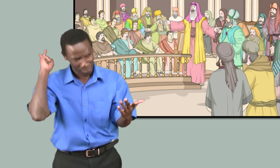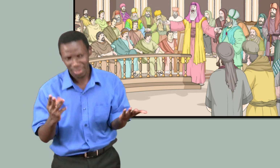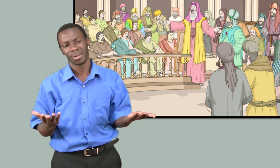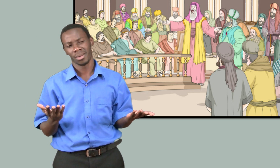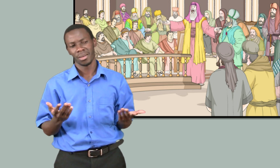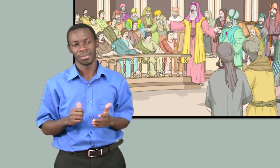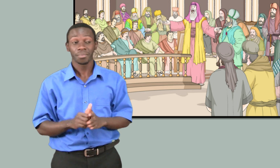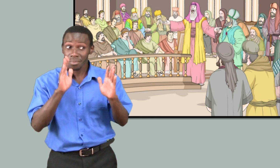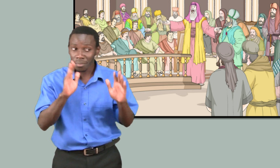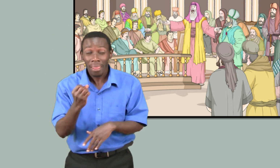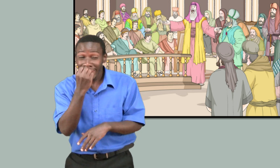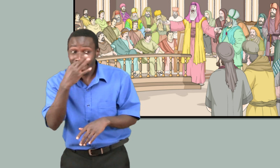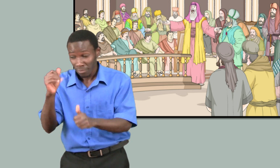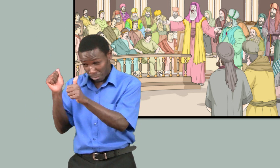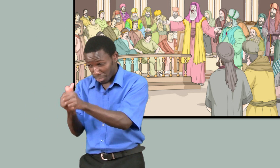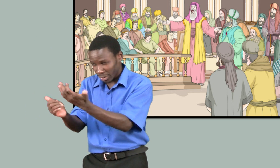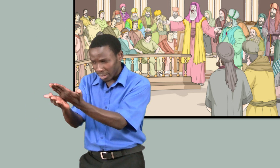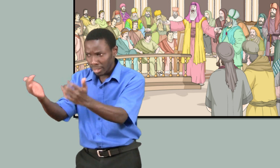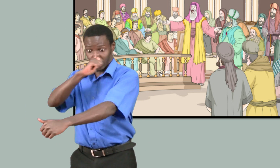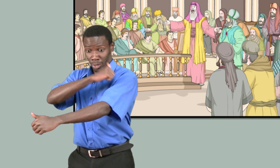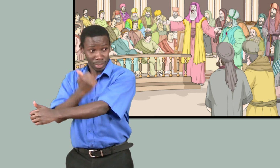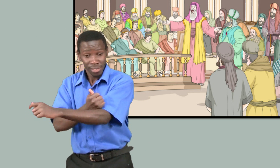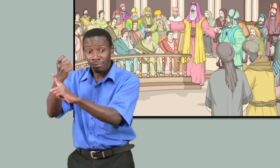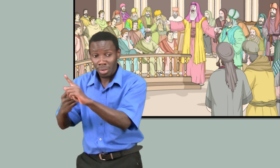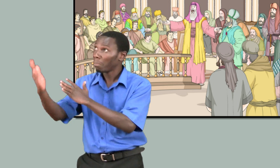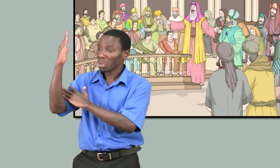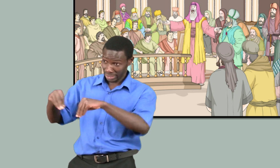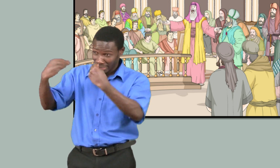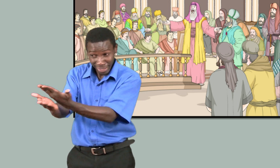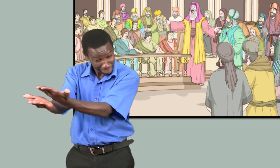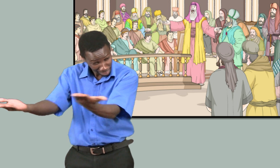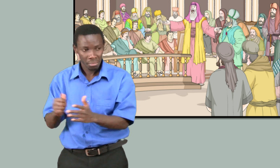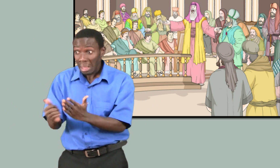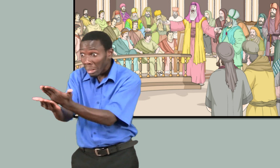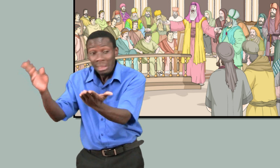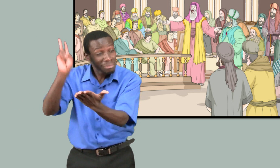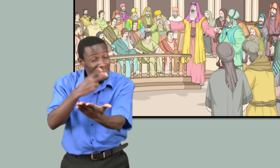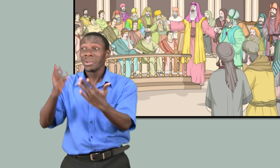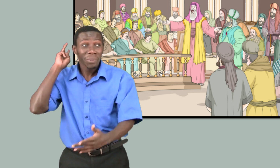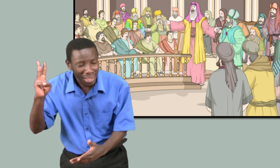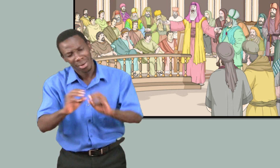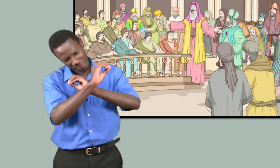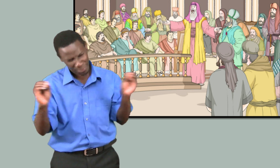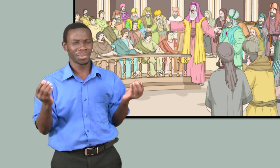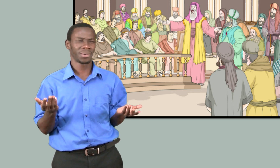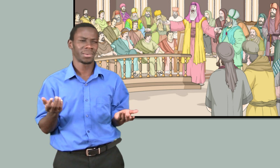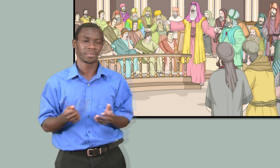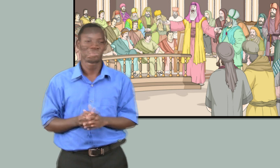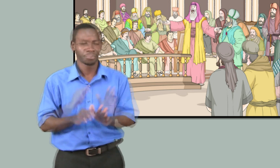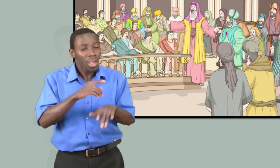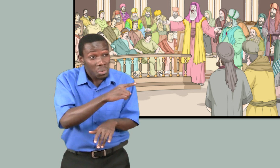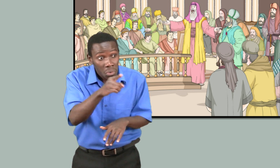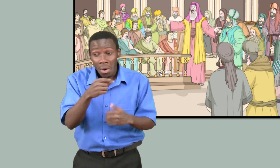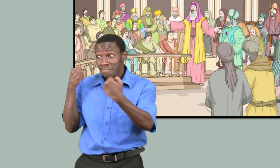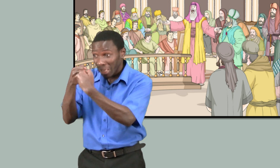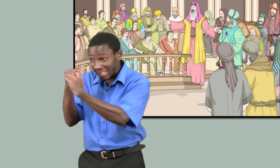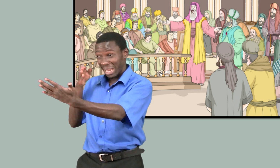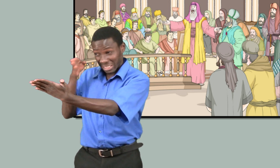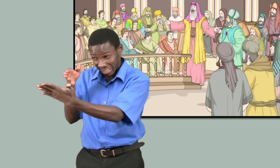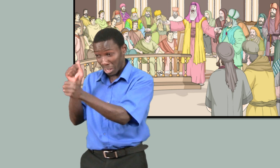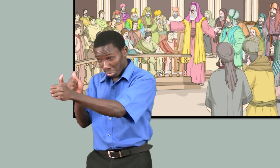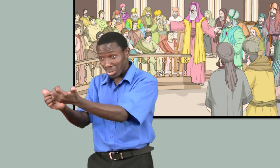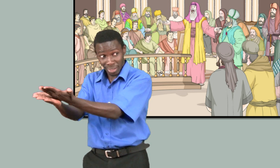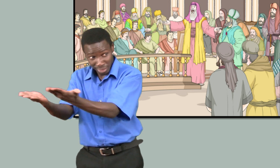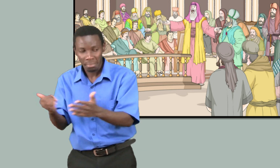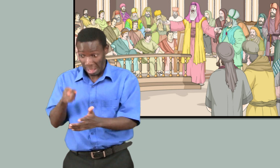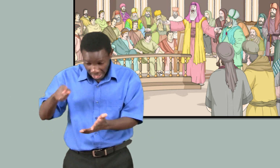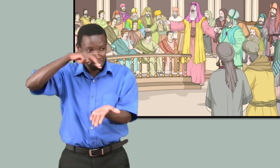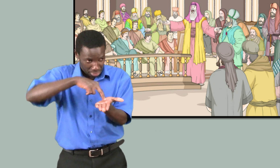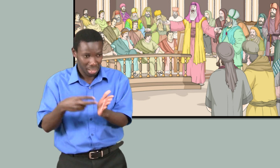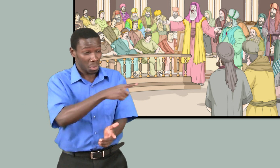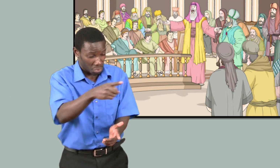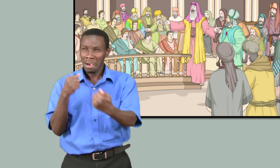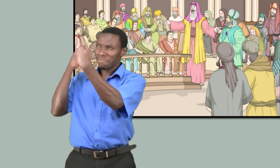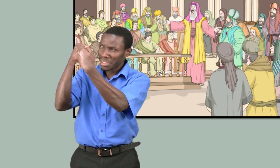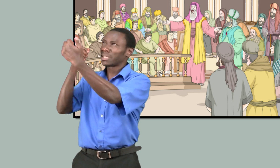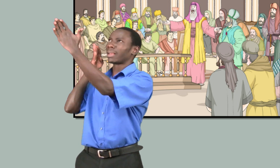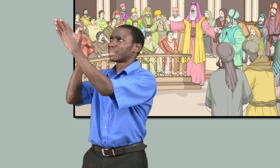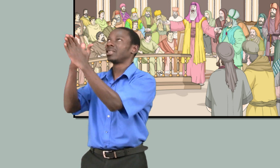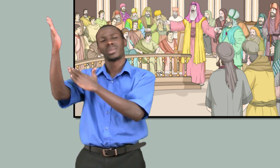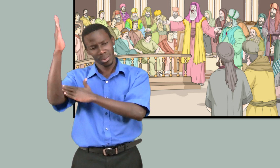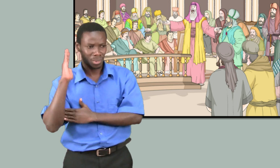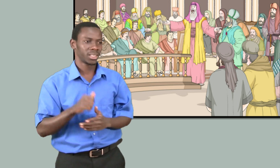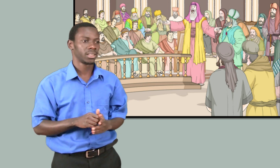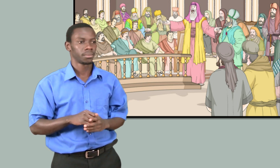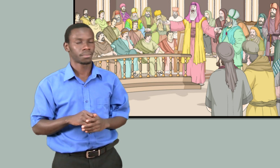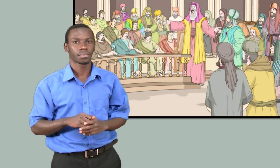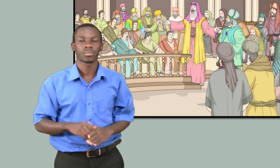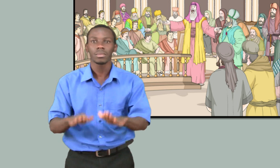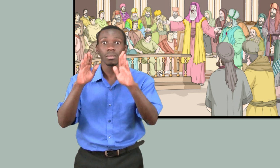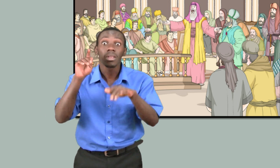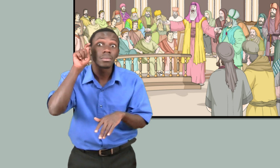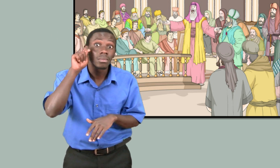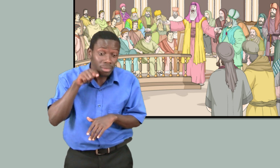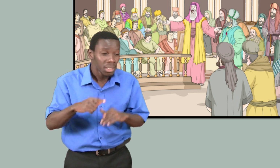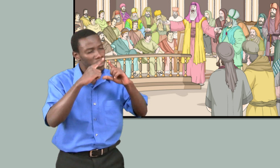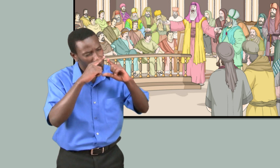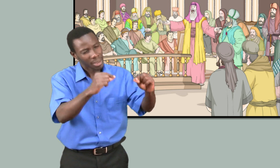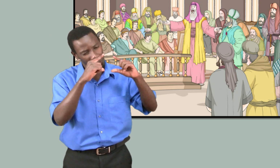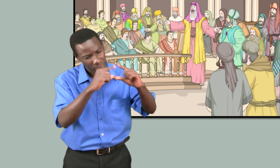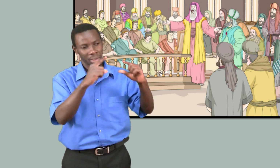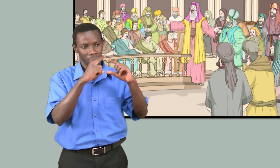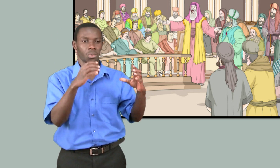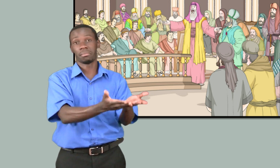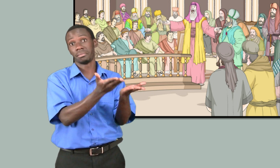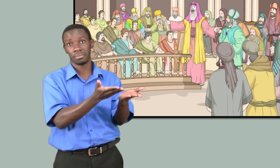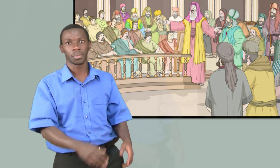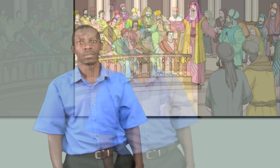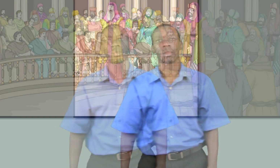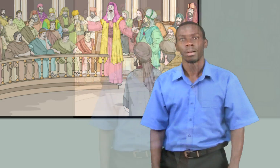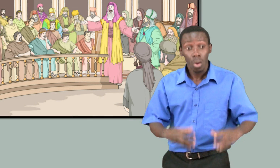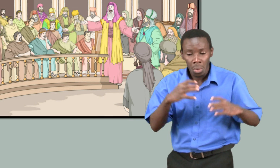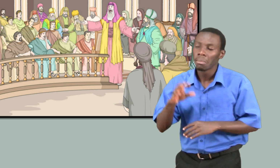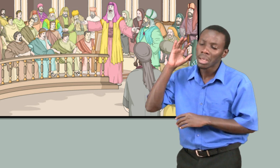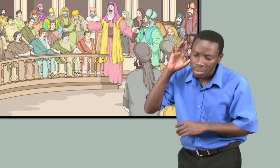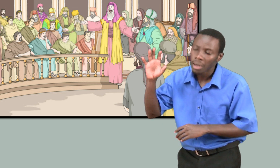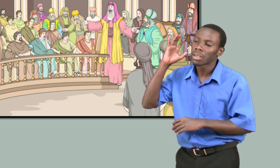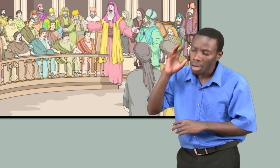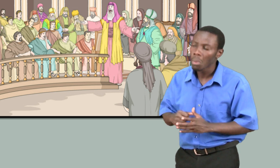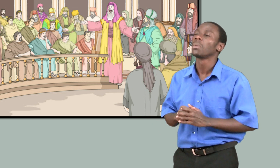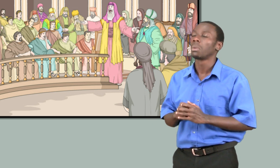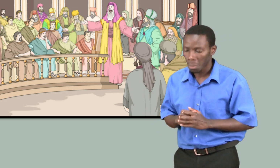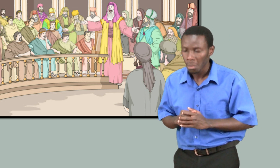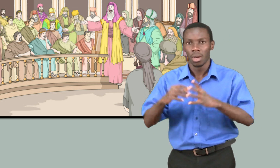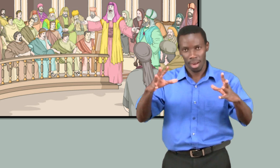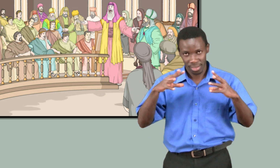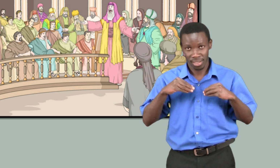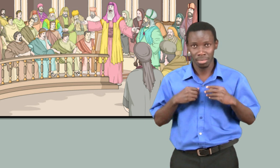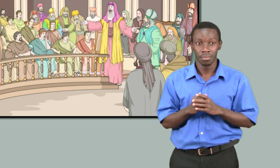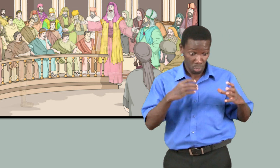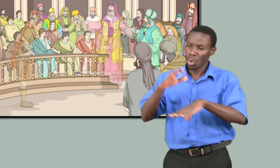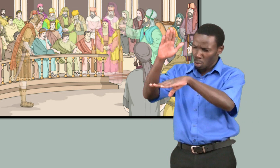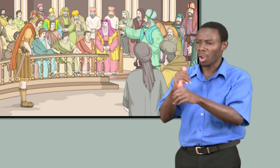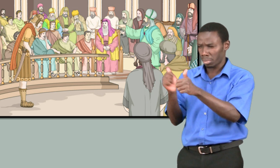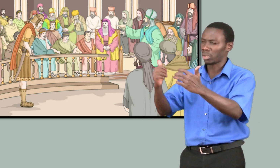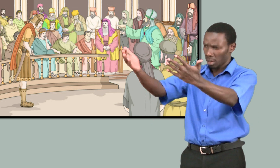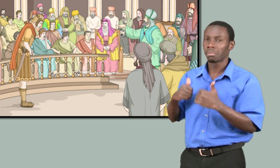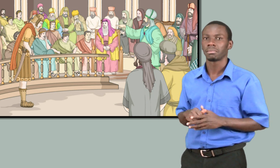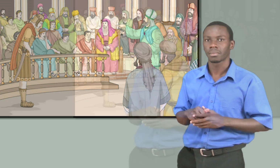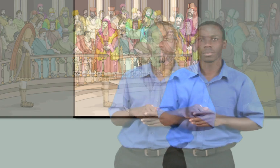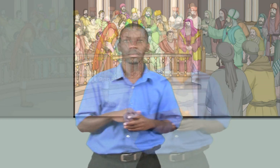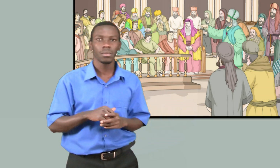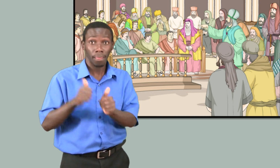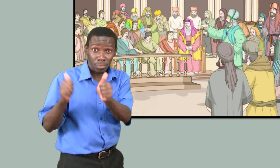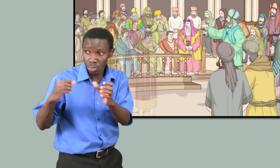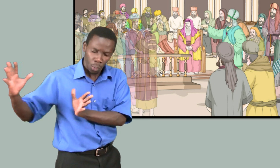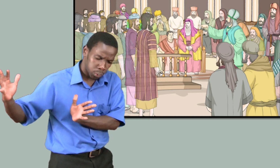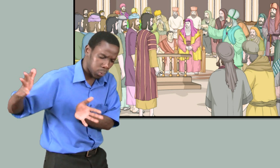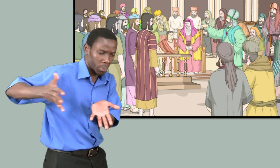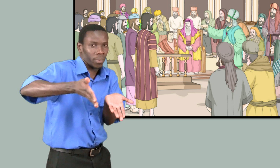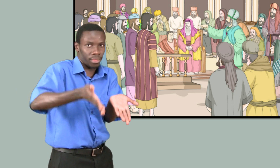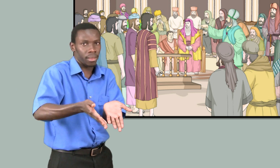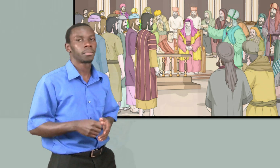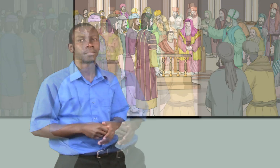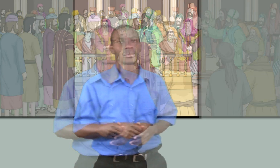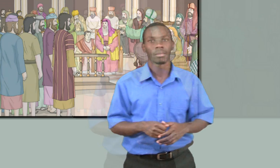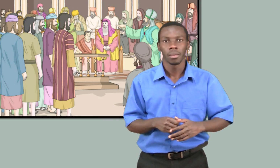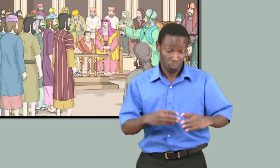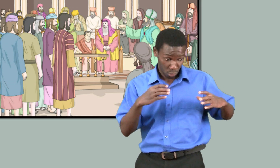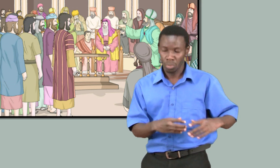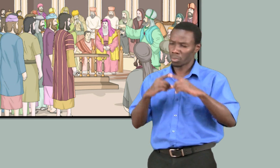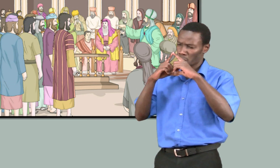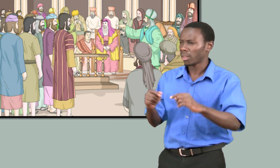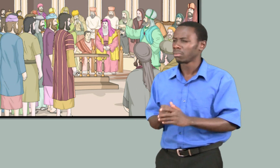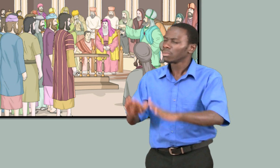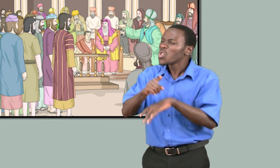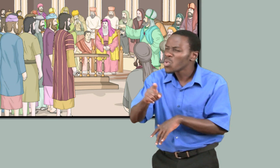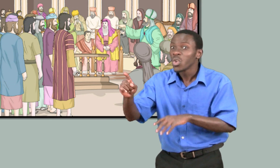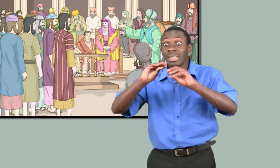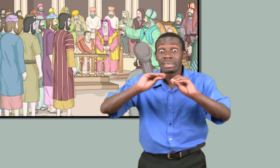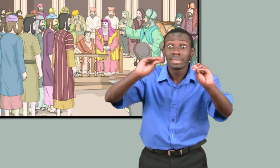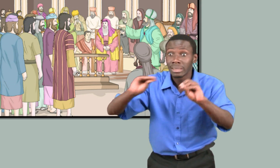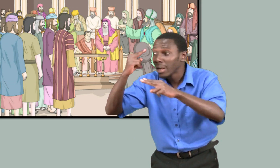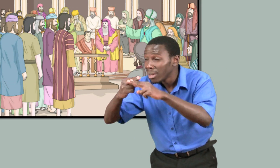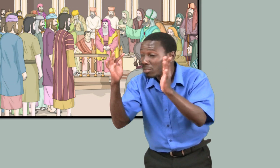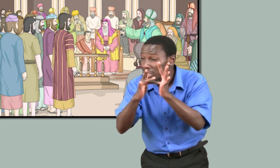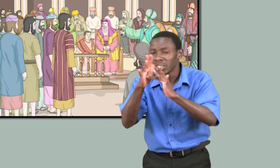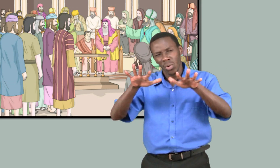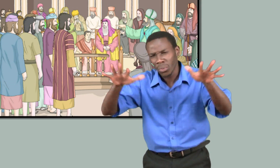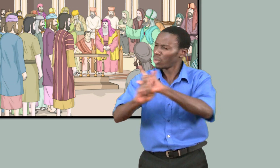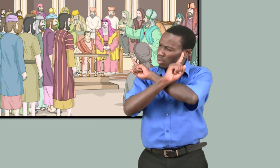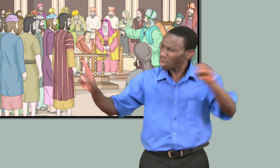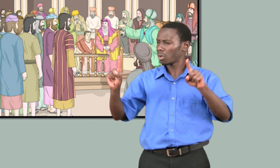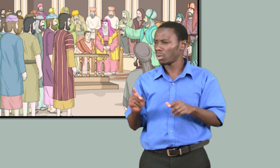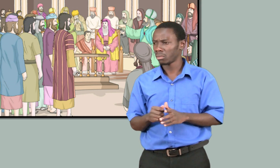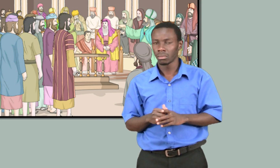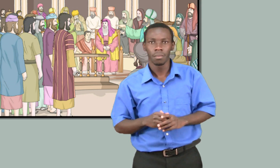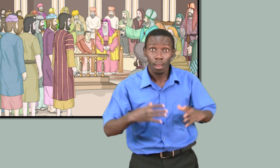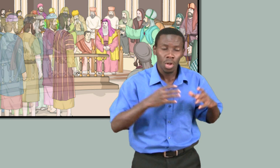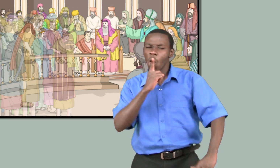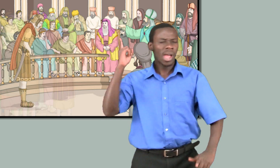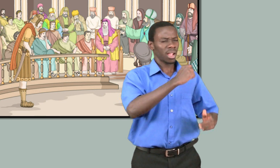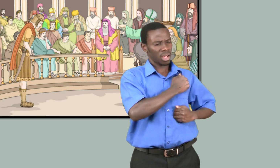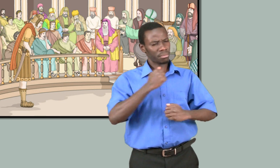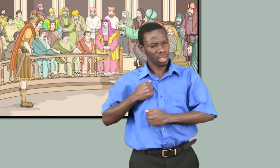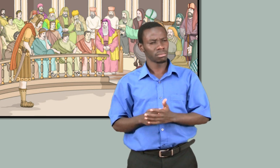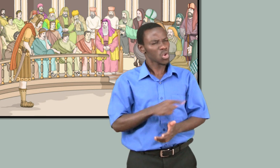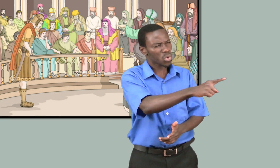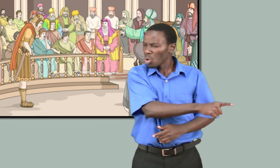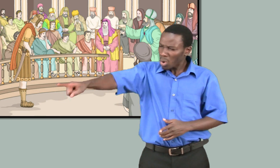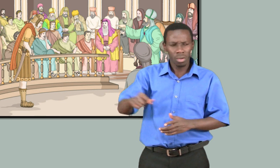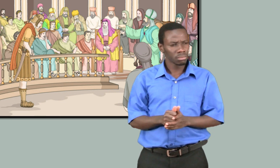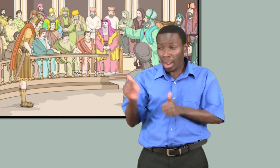Let them go! For if their purpose or endeavor is of human origin, it will fail. But if it is from God, you will not be able to stop them. You may even find yourselves fighting against God.”